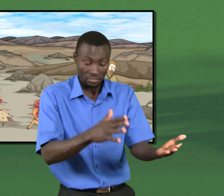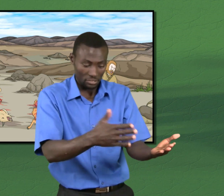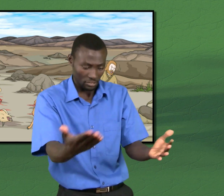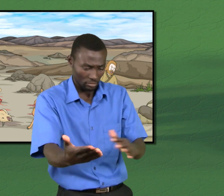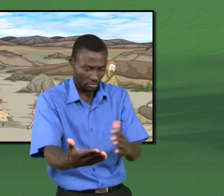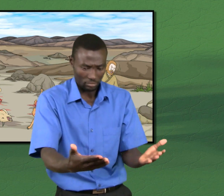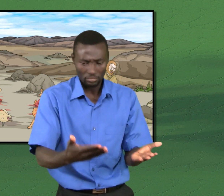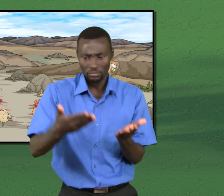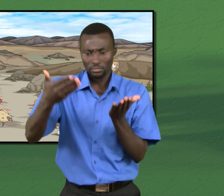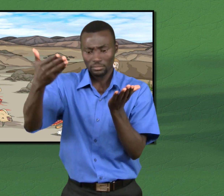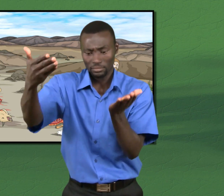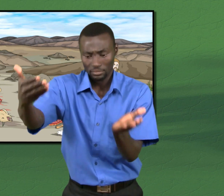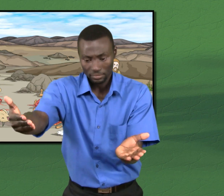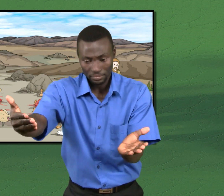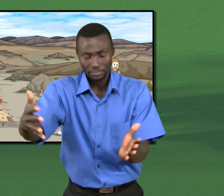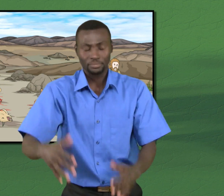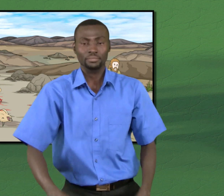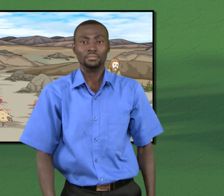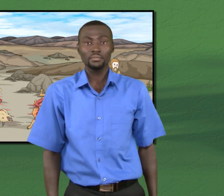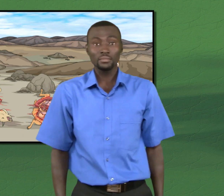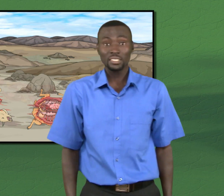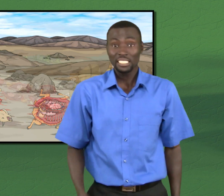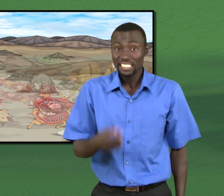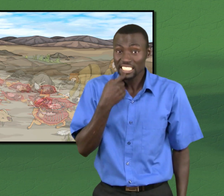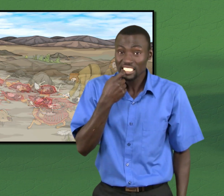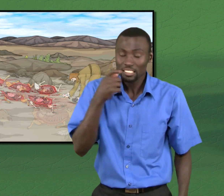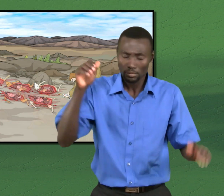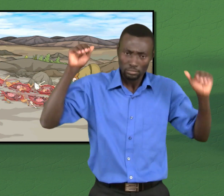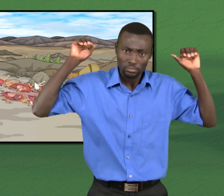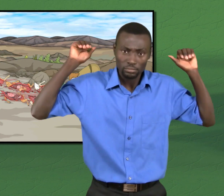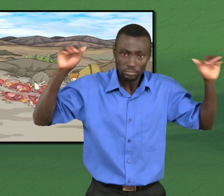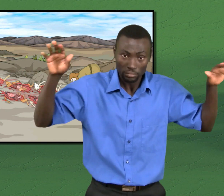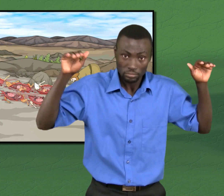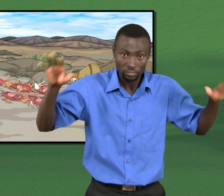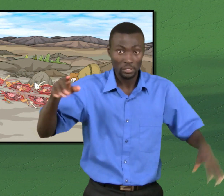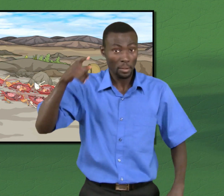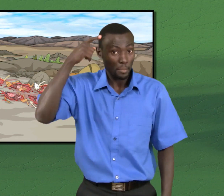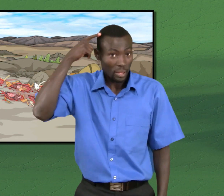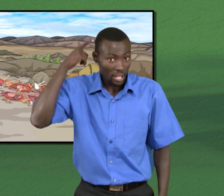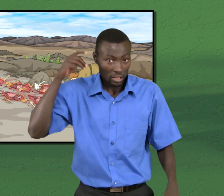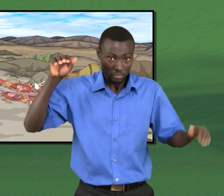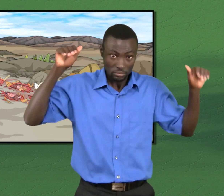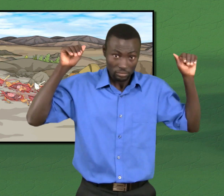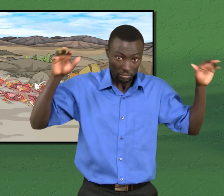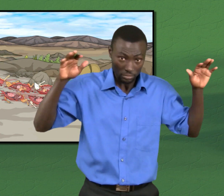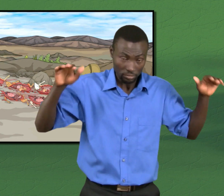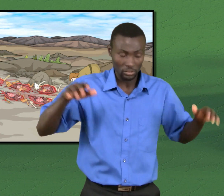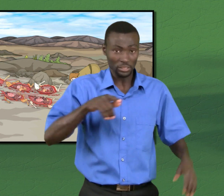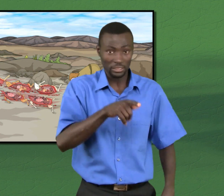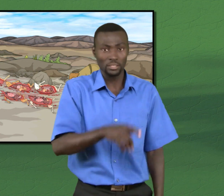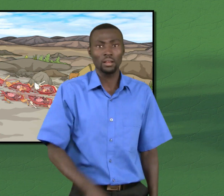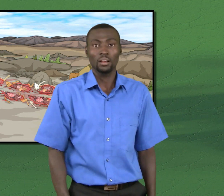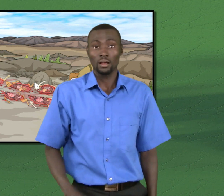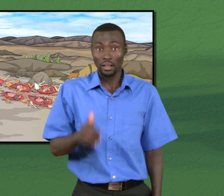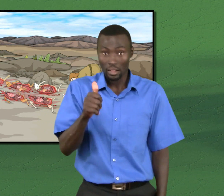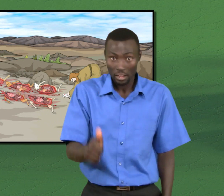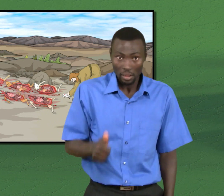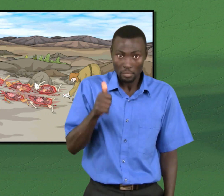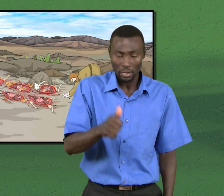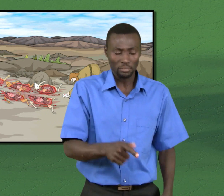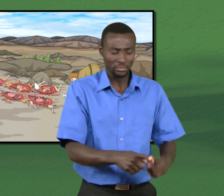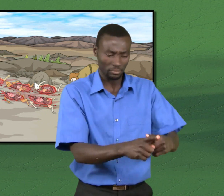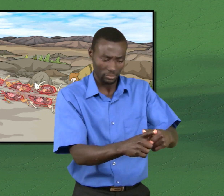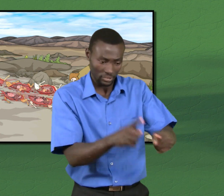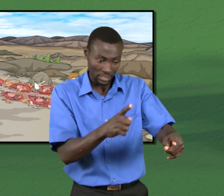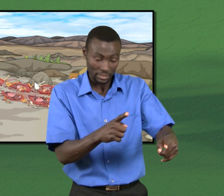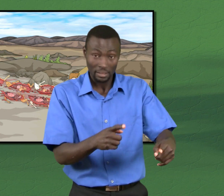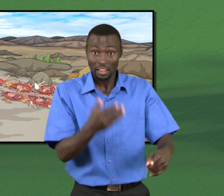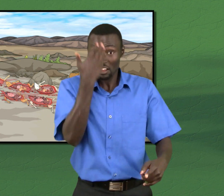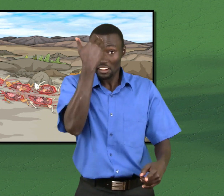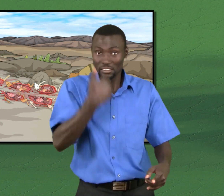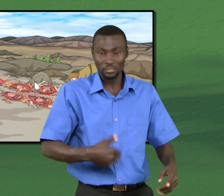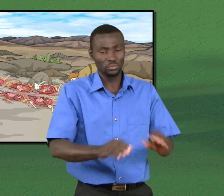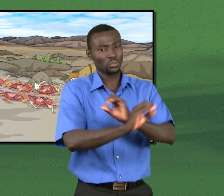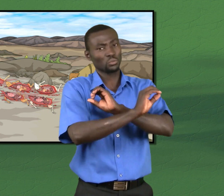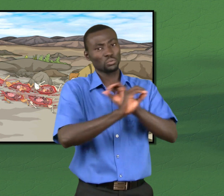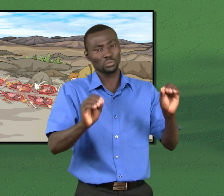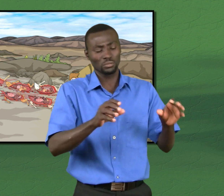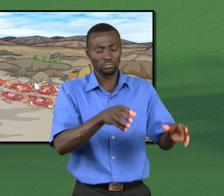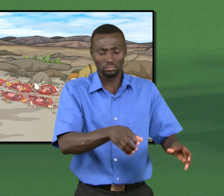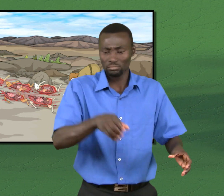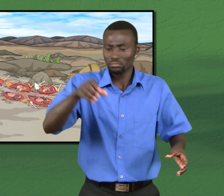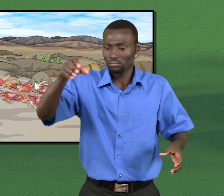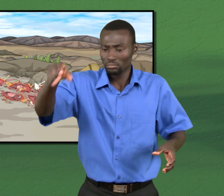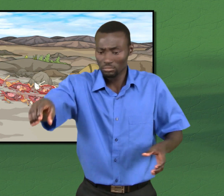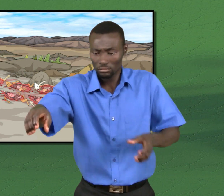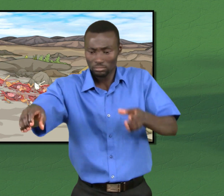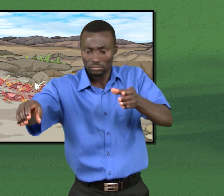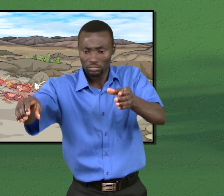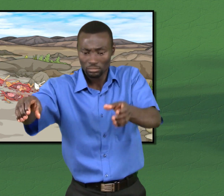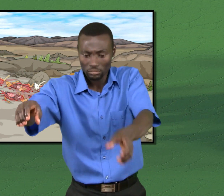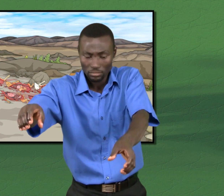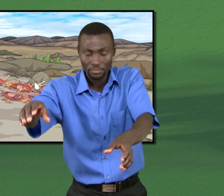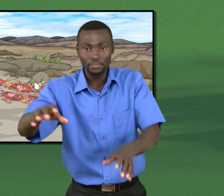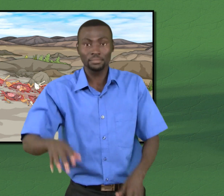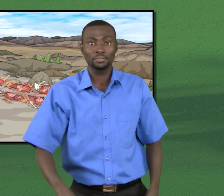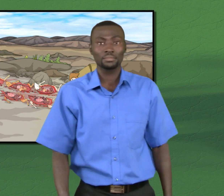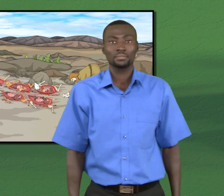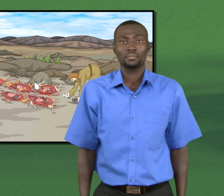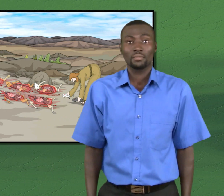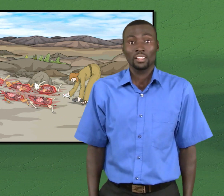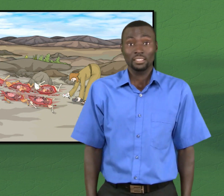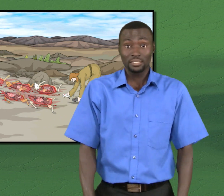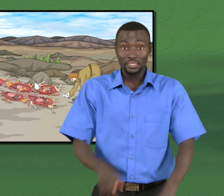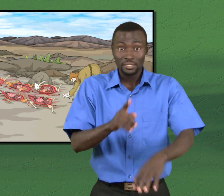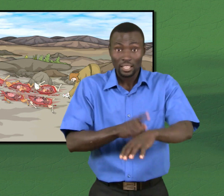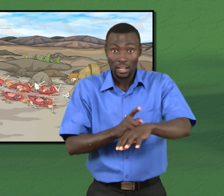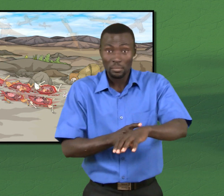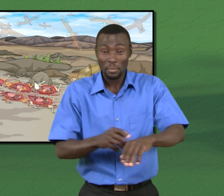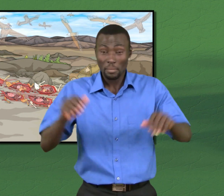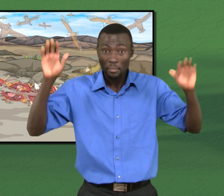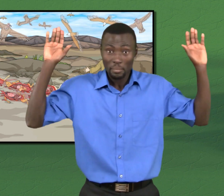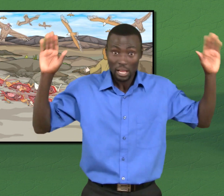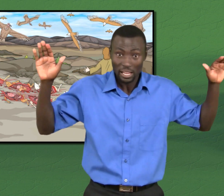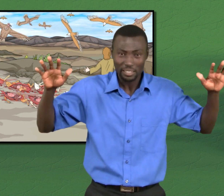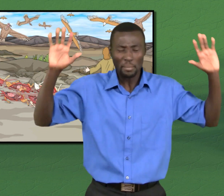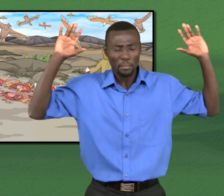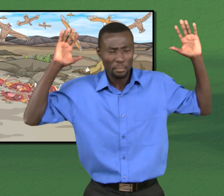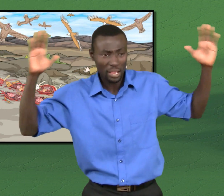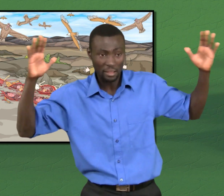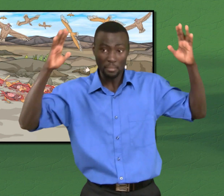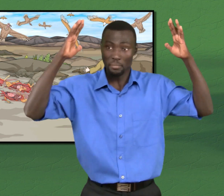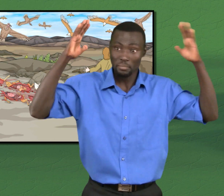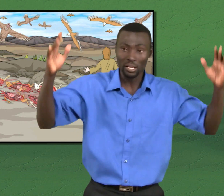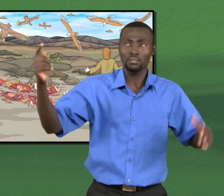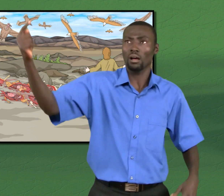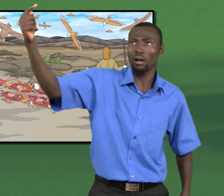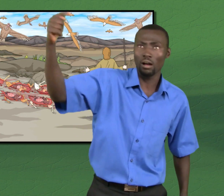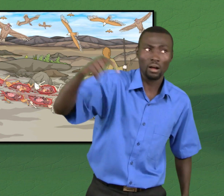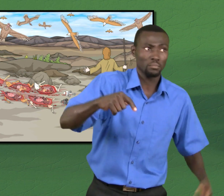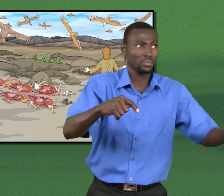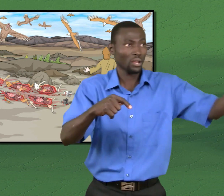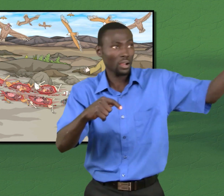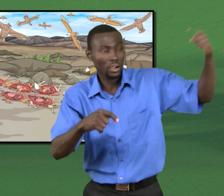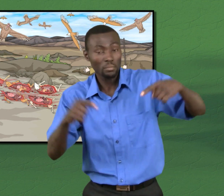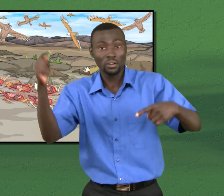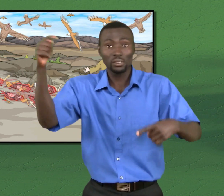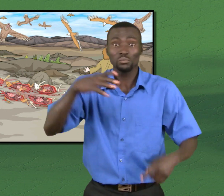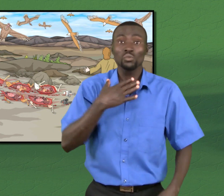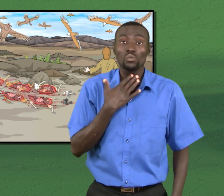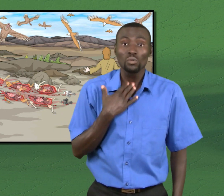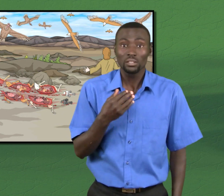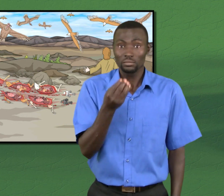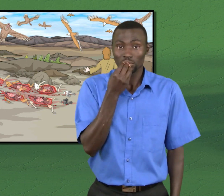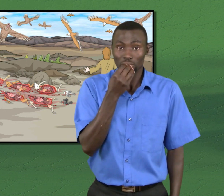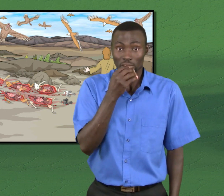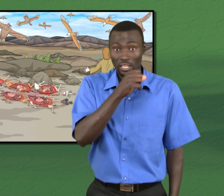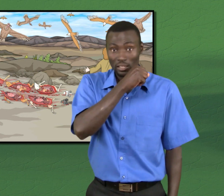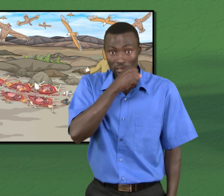The birds, however, he did not cut in half.